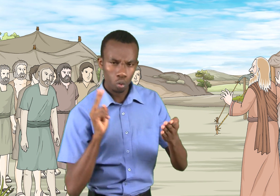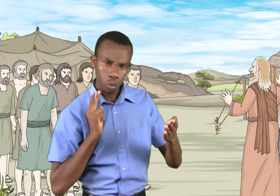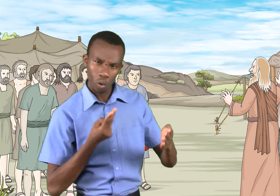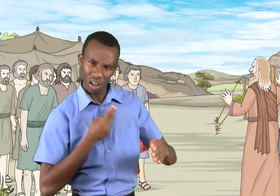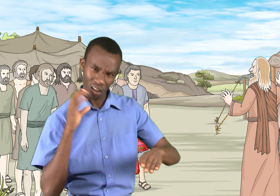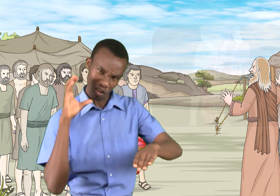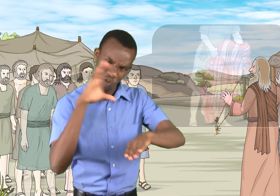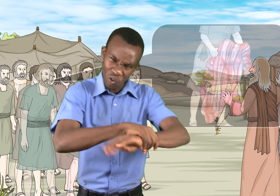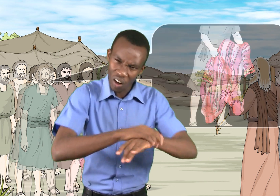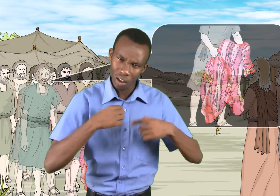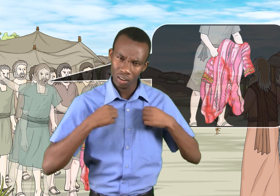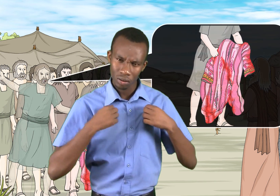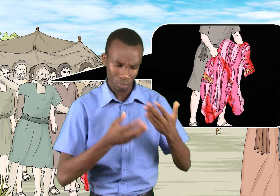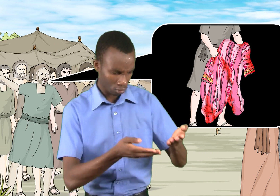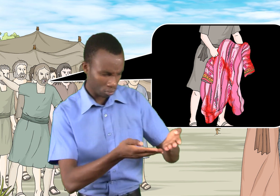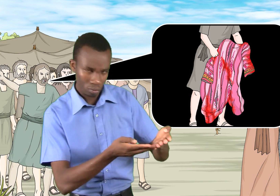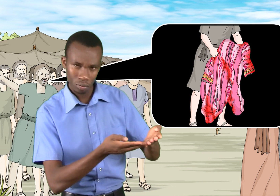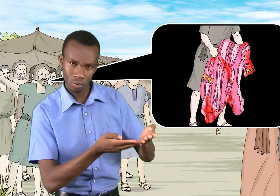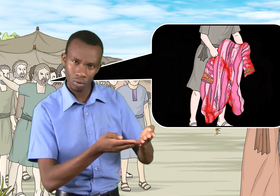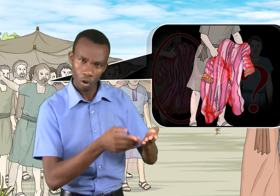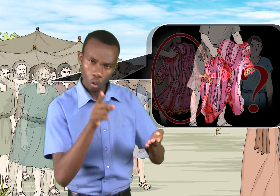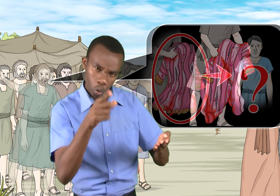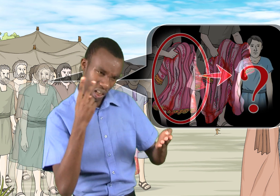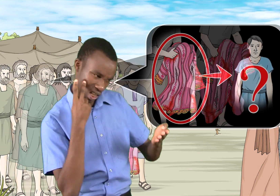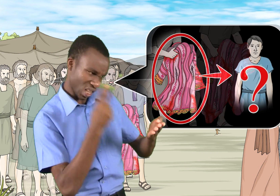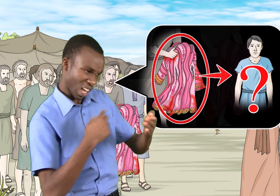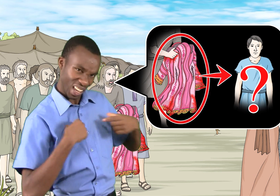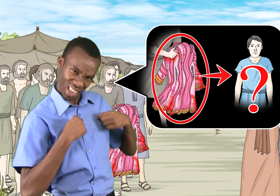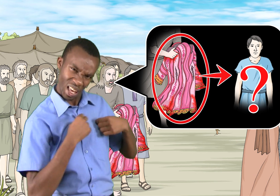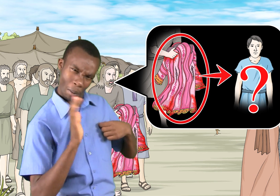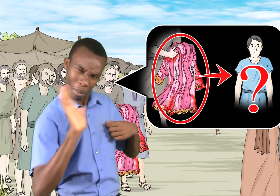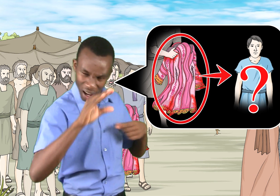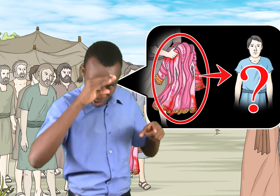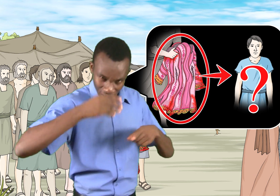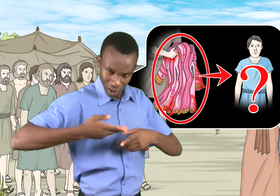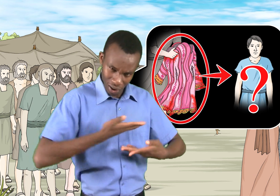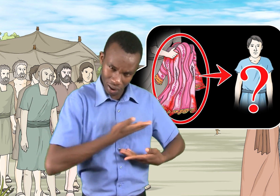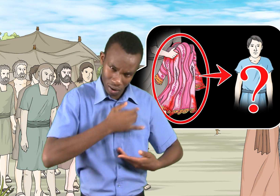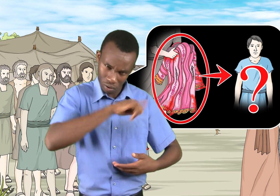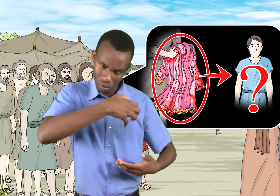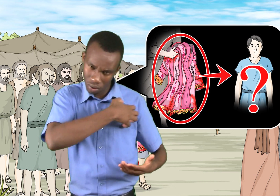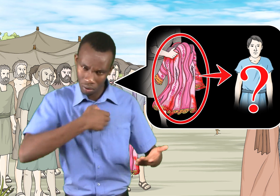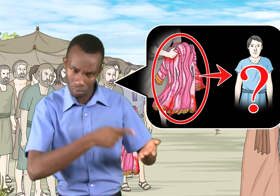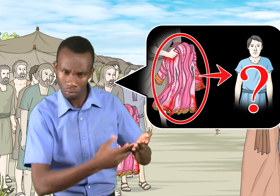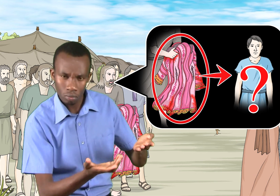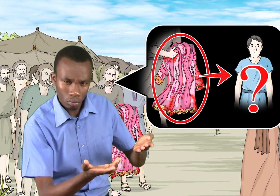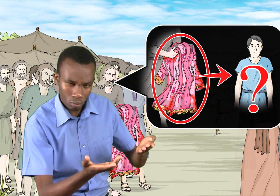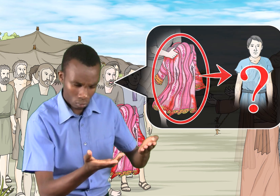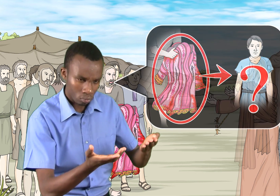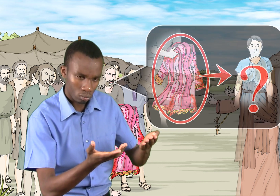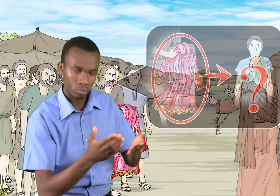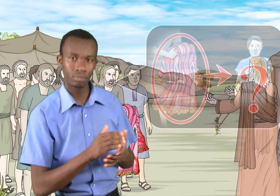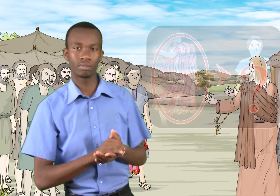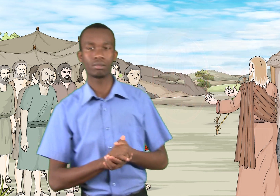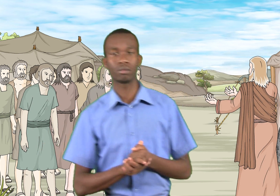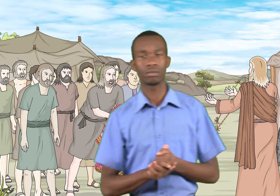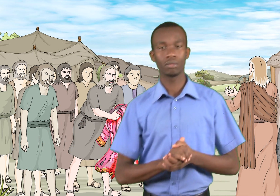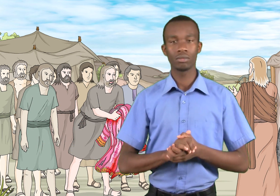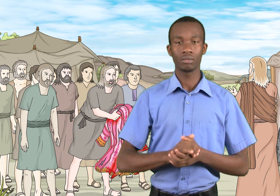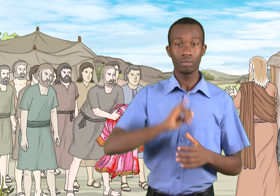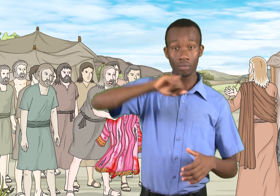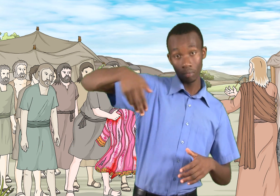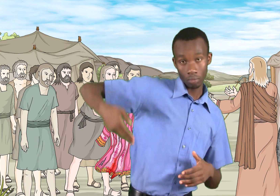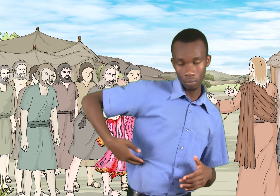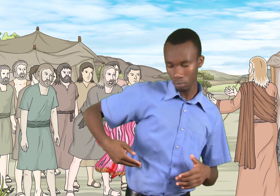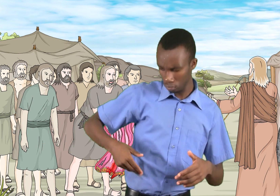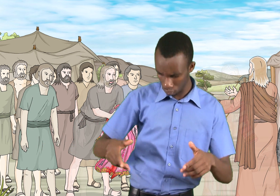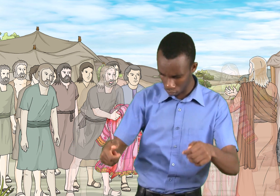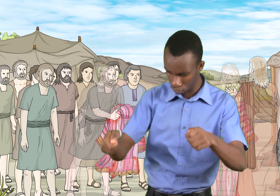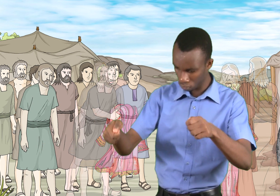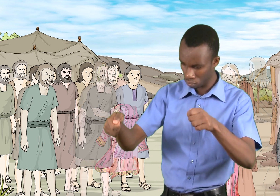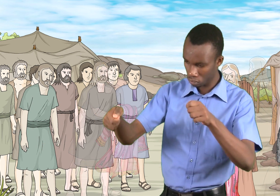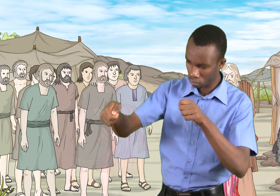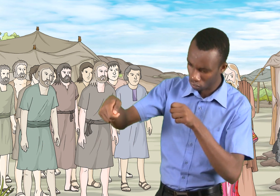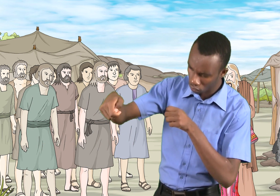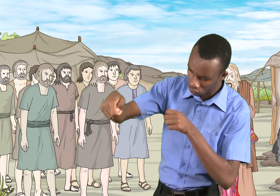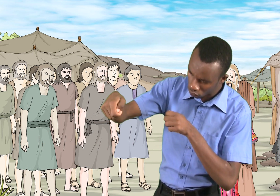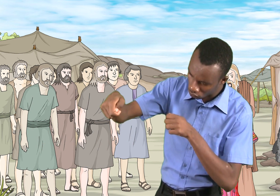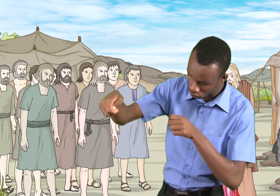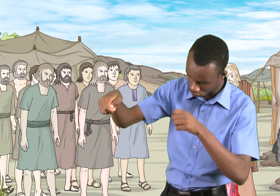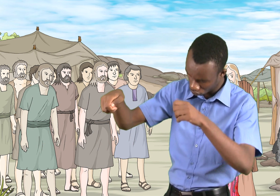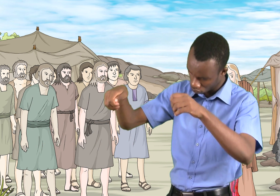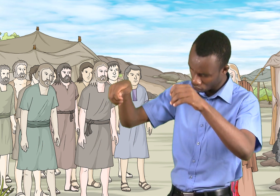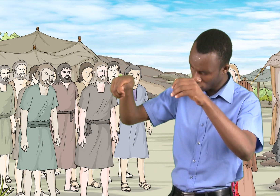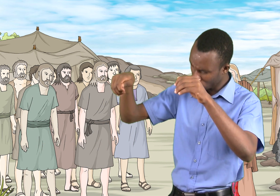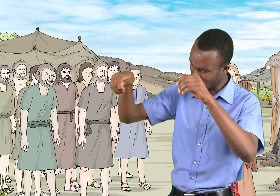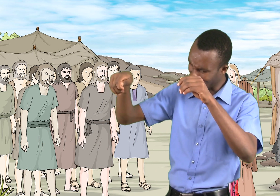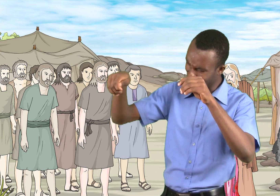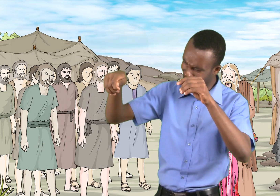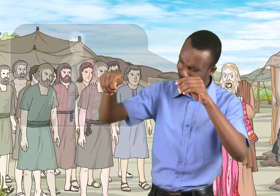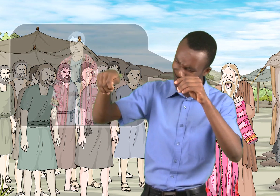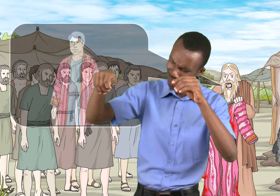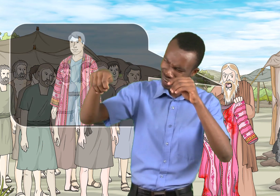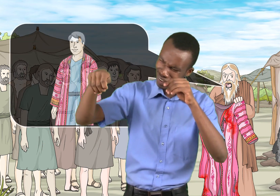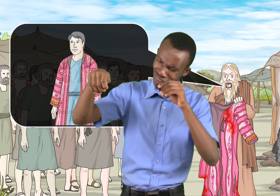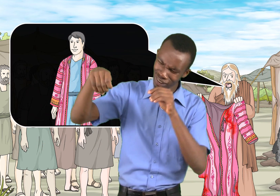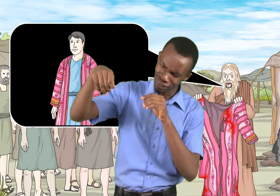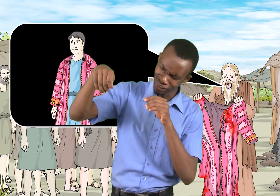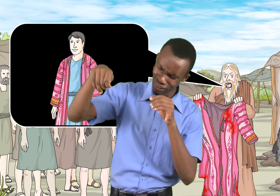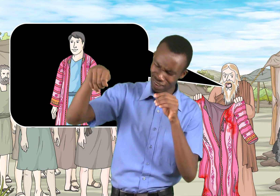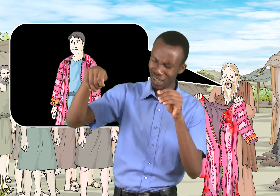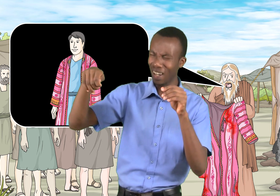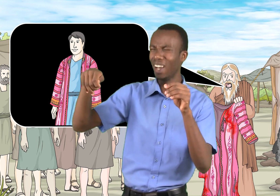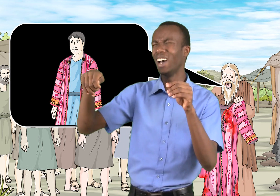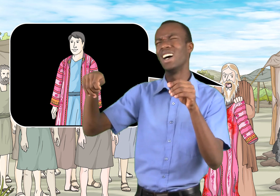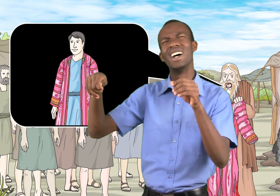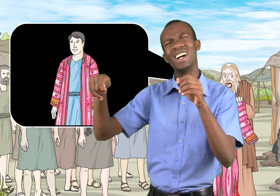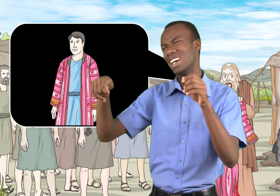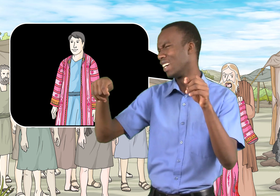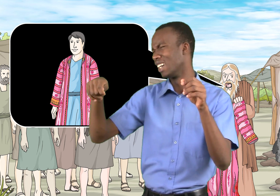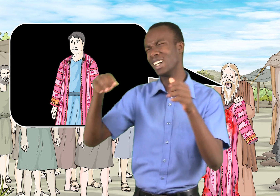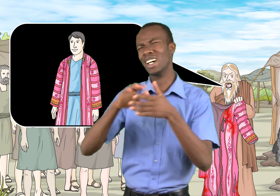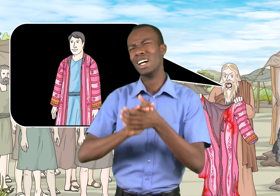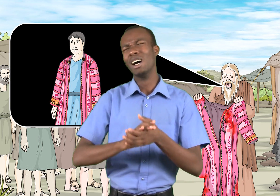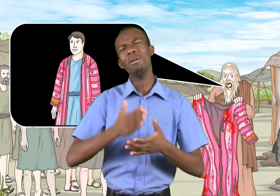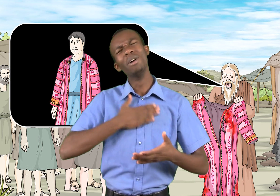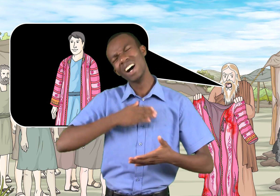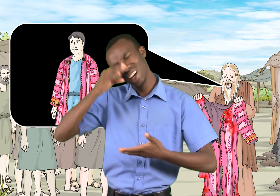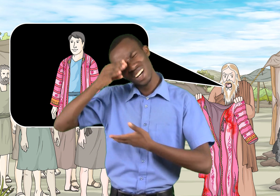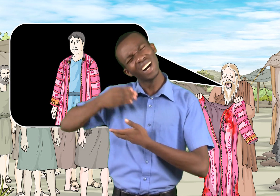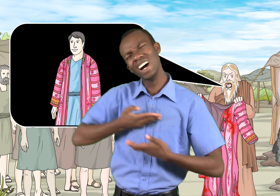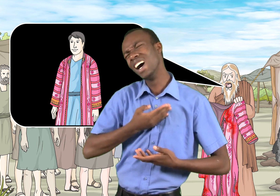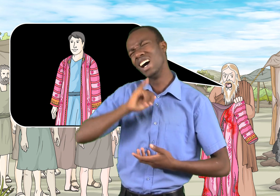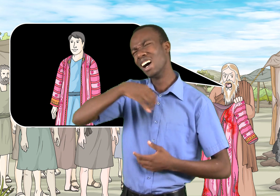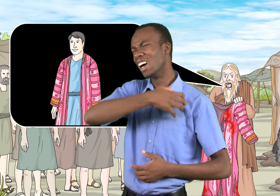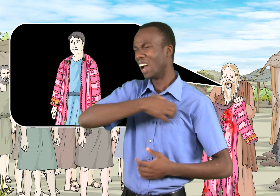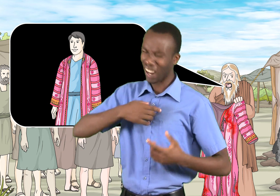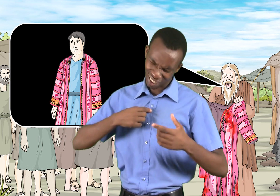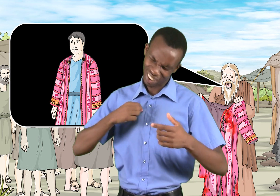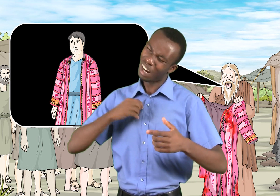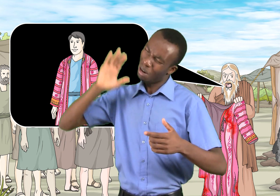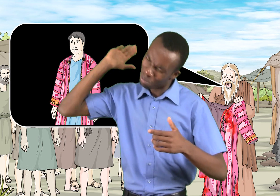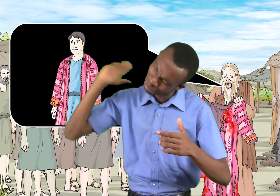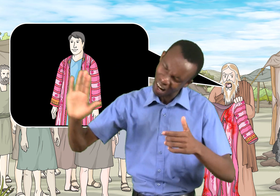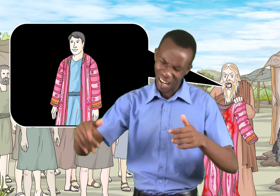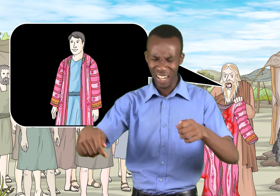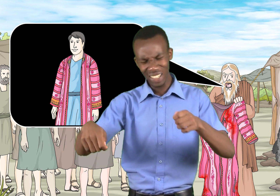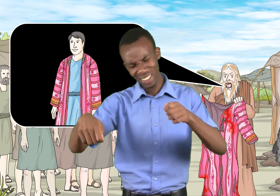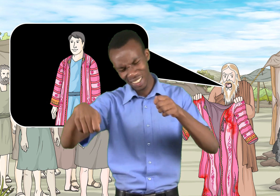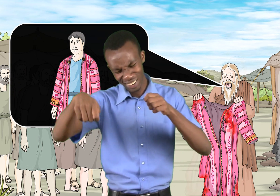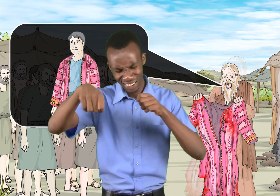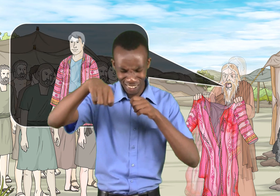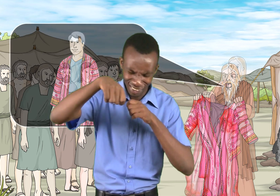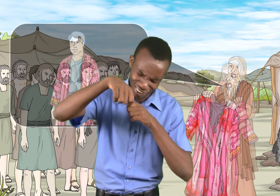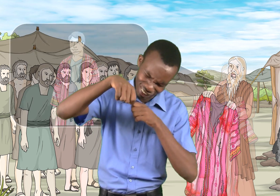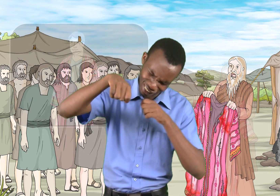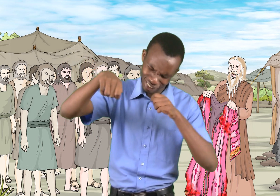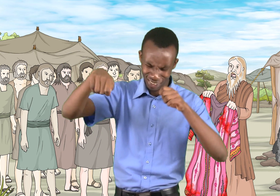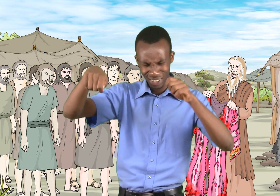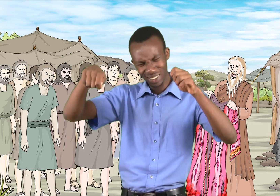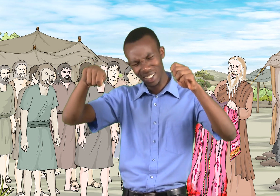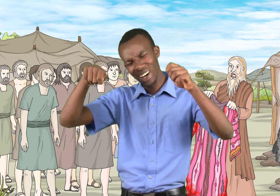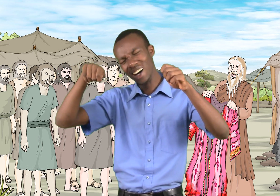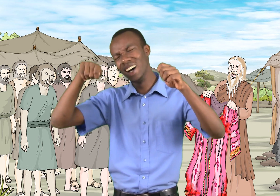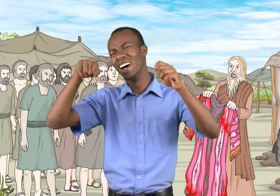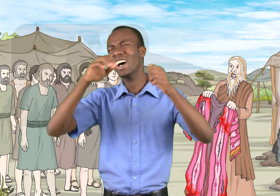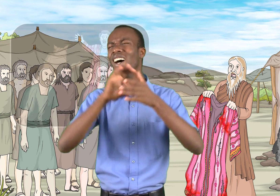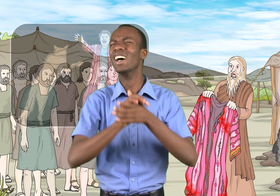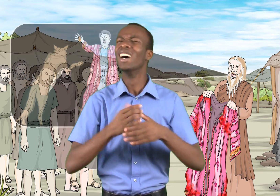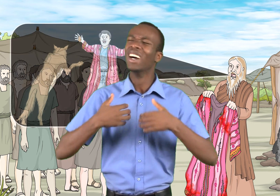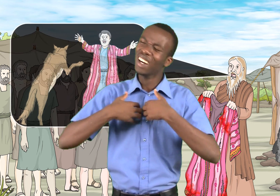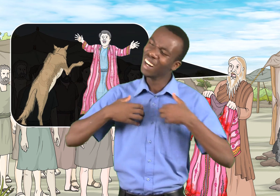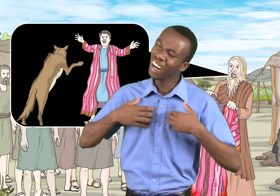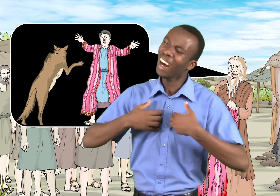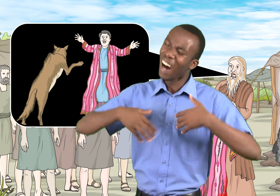Examine it to see whether it is your son’s robe or not.” His father recognized it and said, “It is my son’s robe!